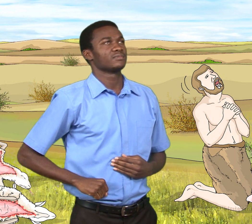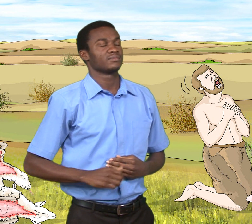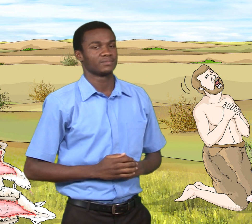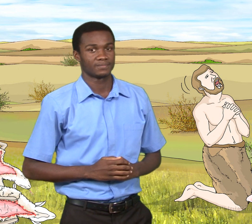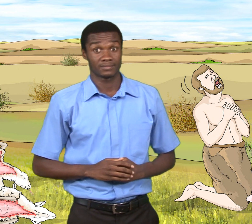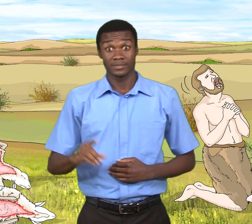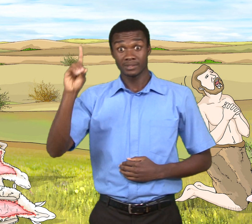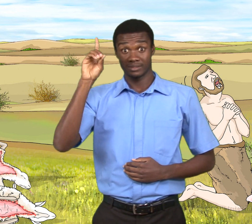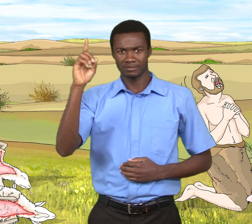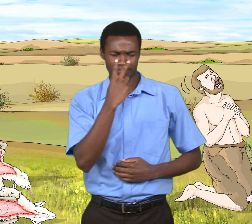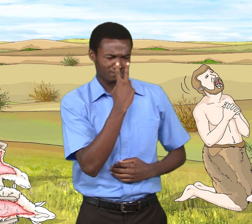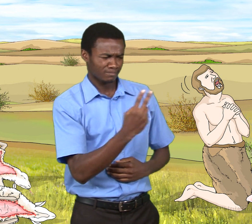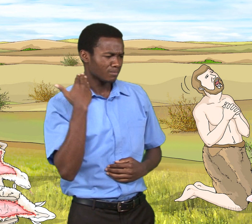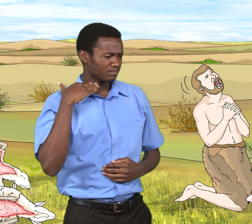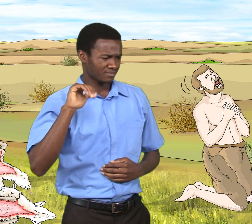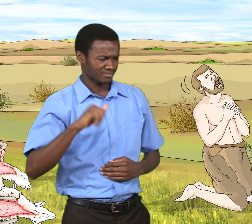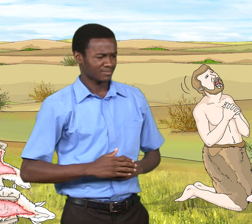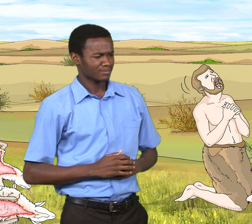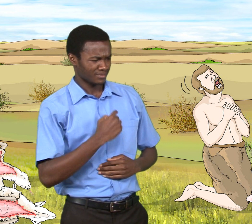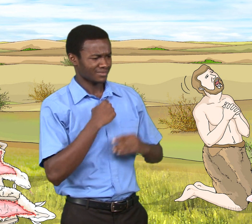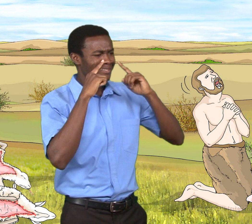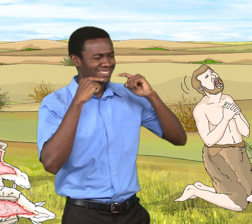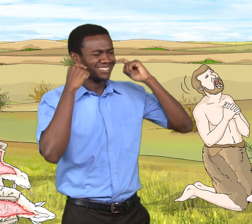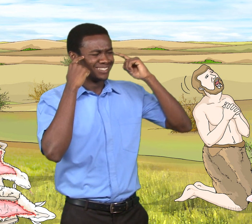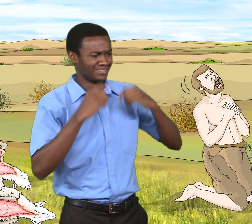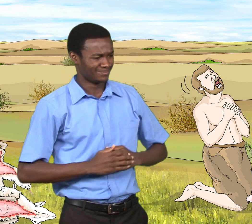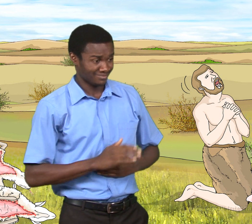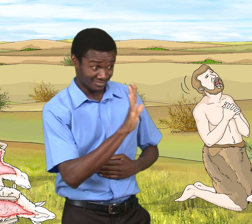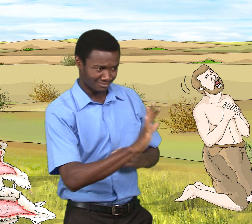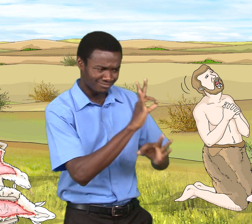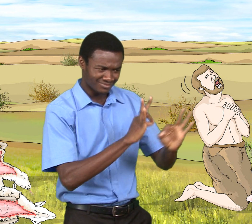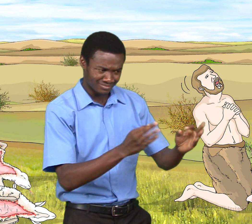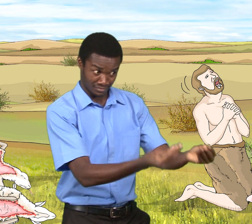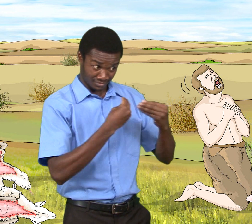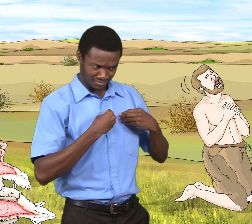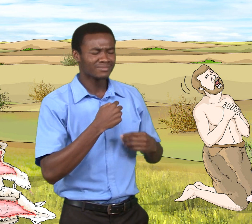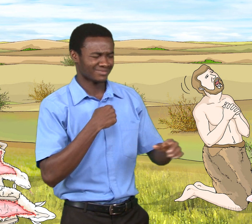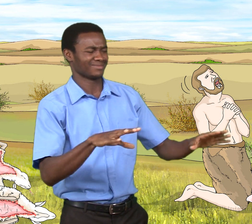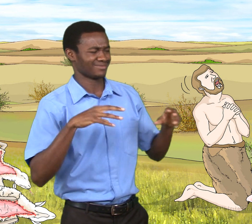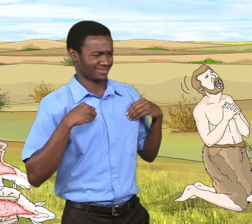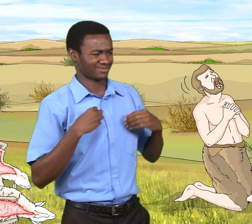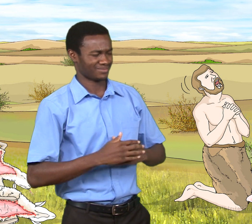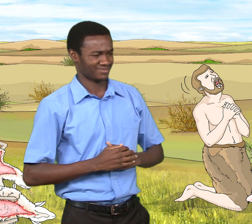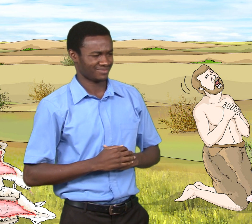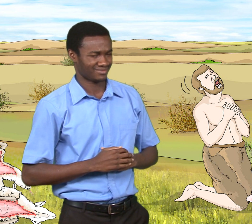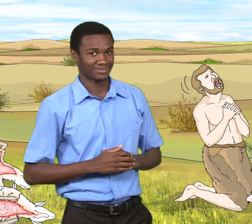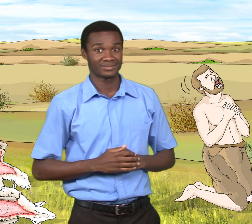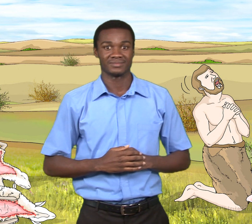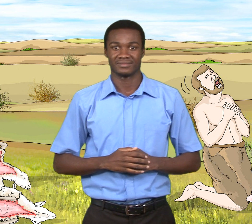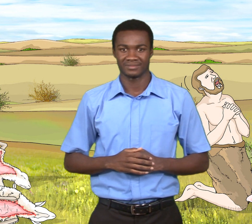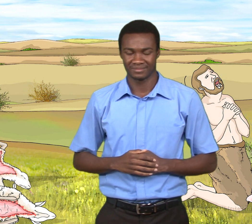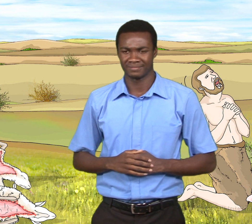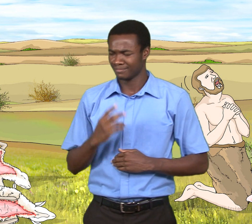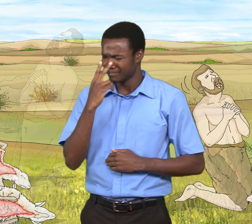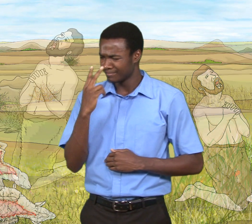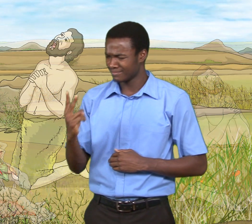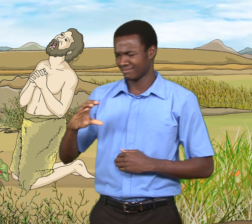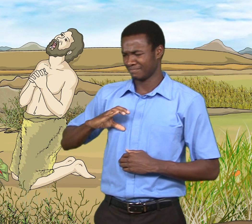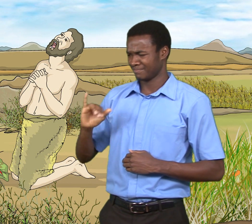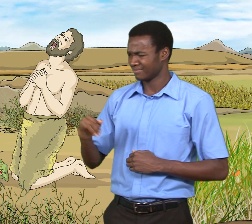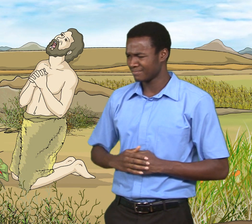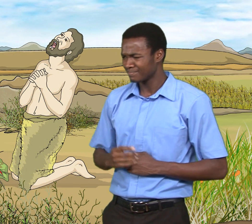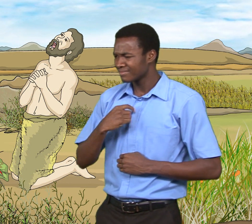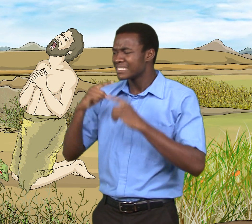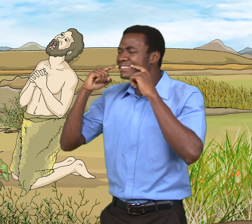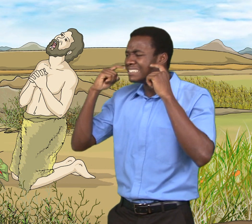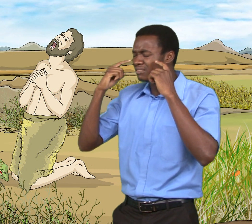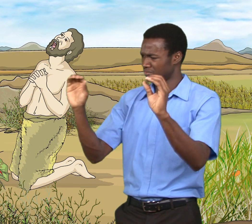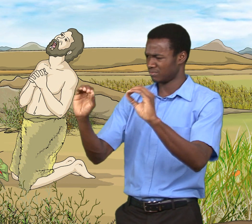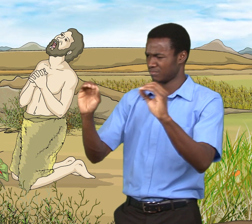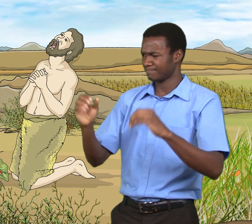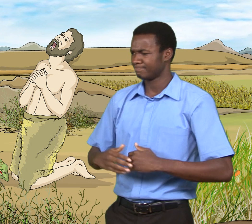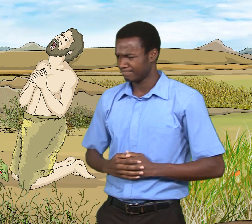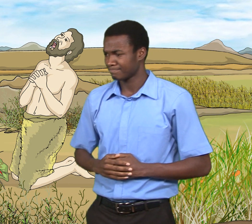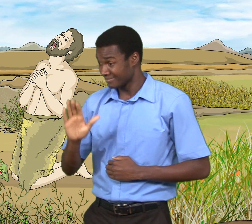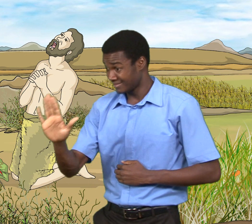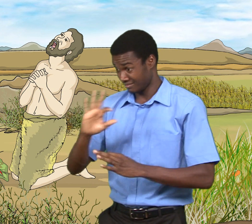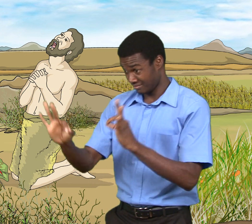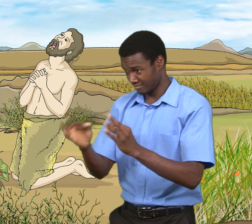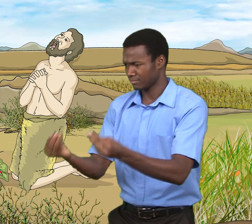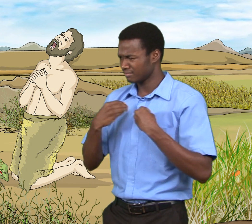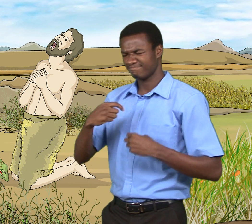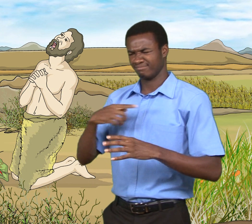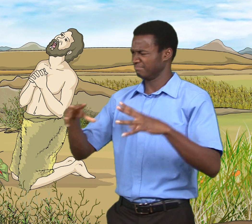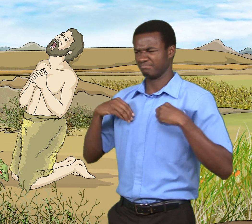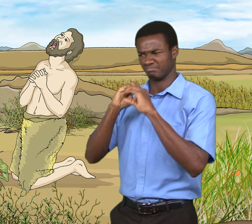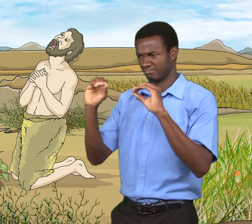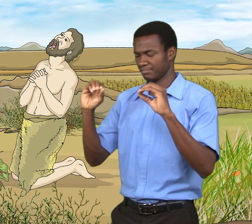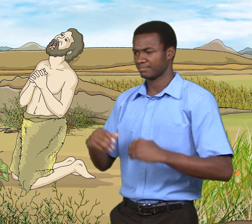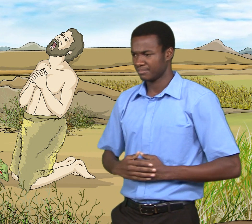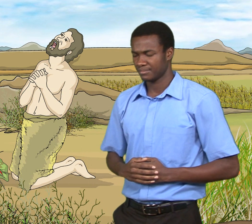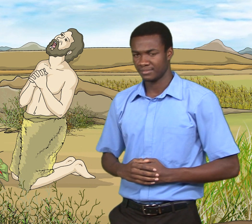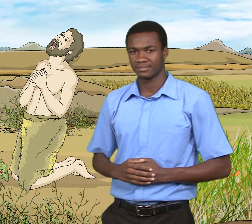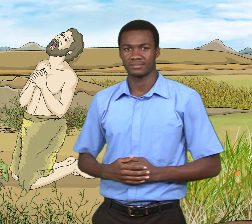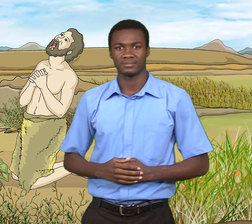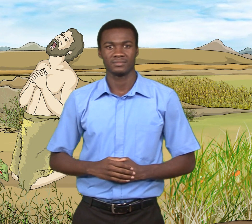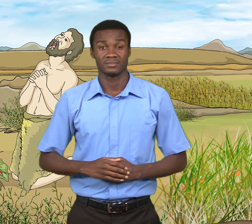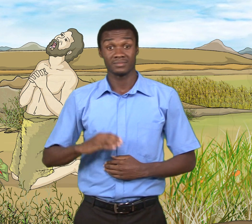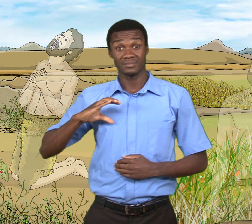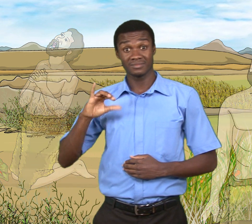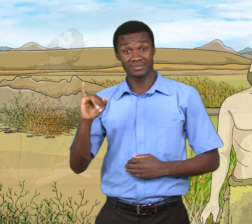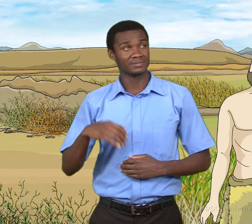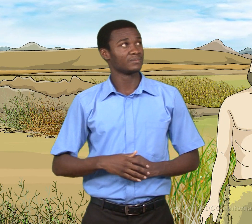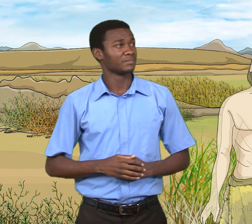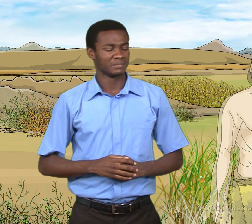And the LORD looked with favor on Abel and his offering, but He had no regard for Cain and his offering.